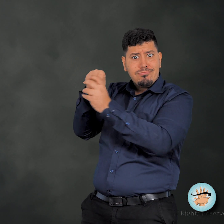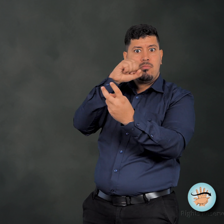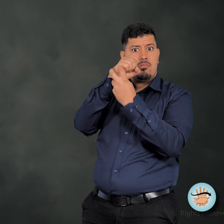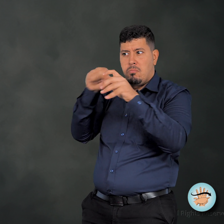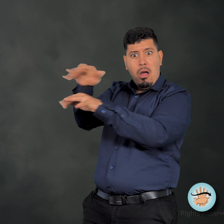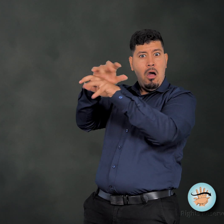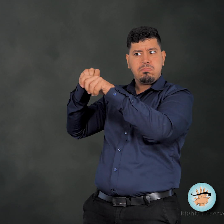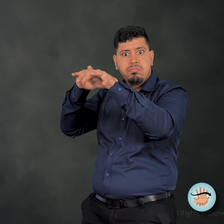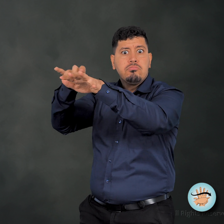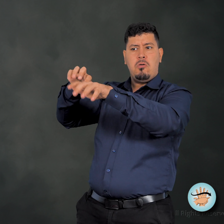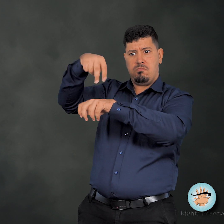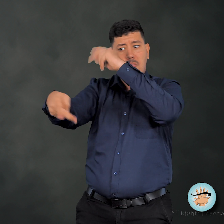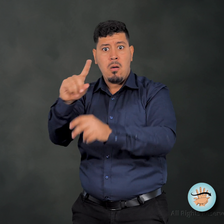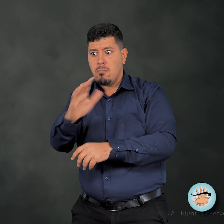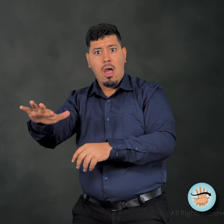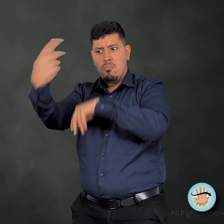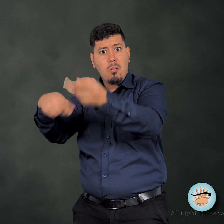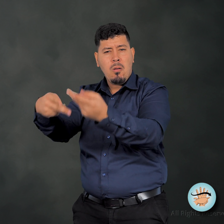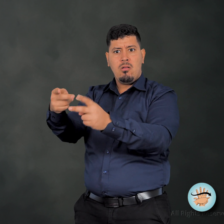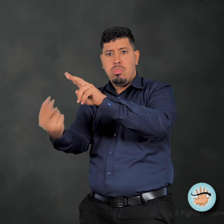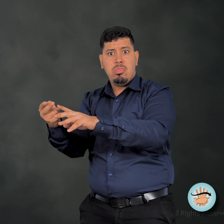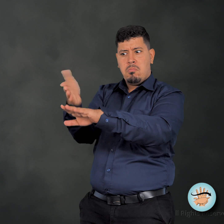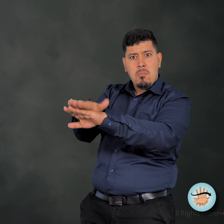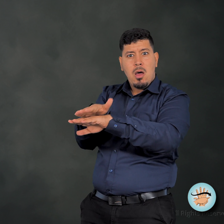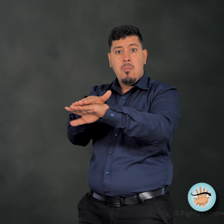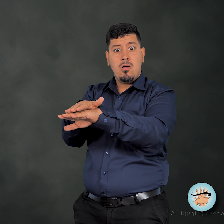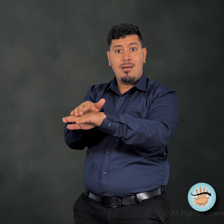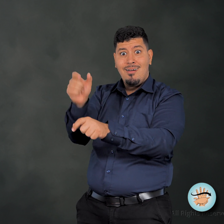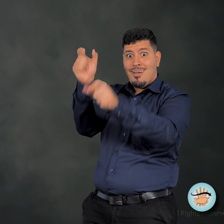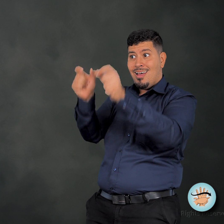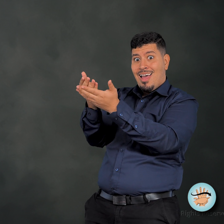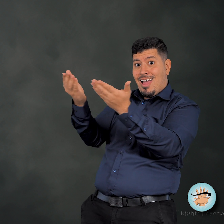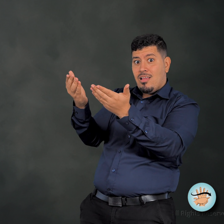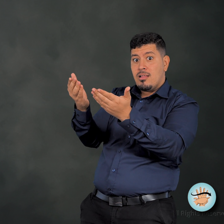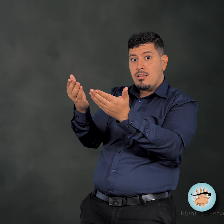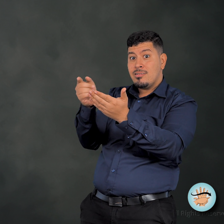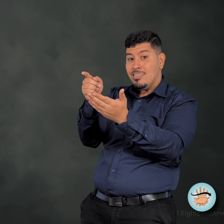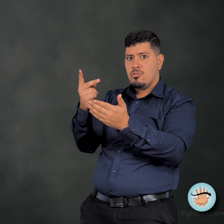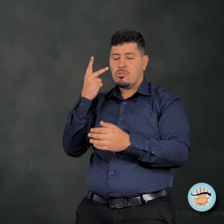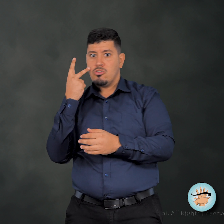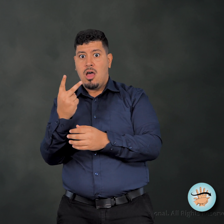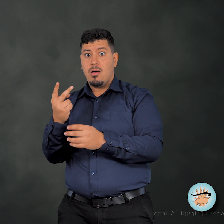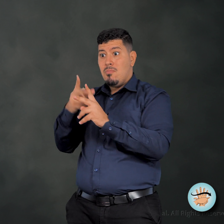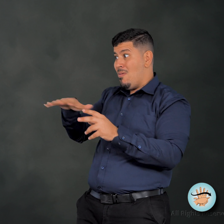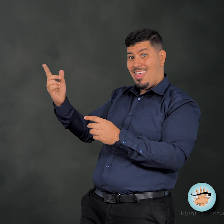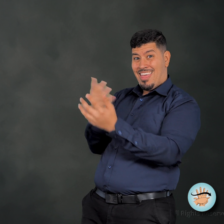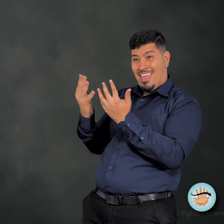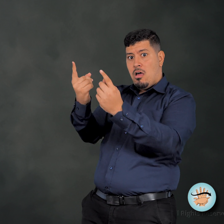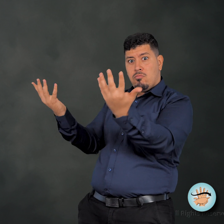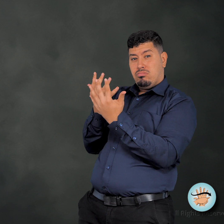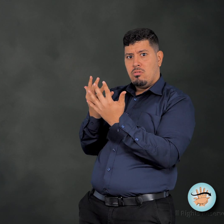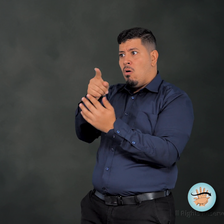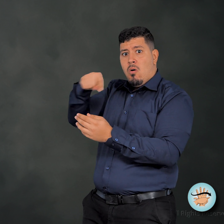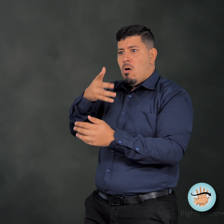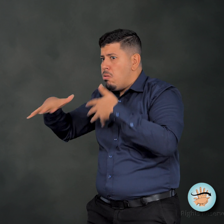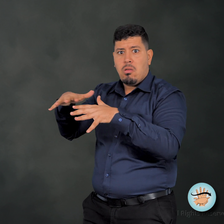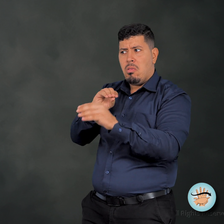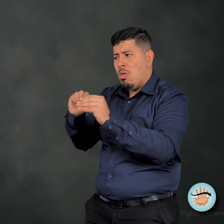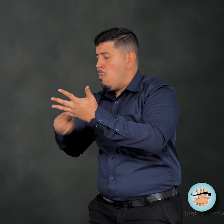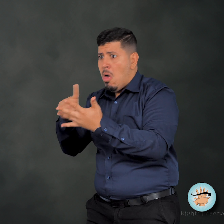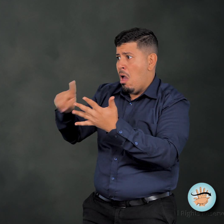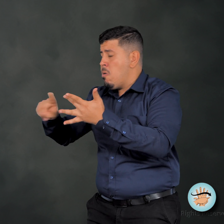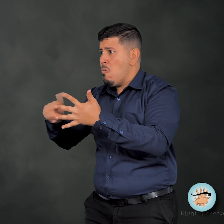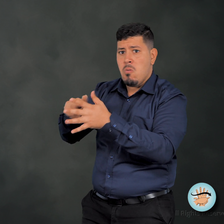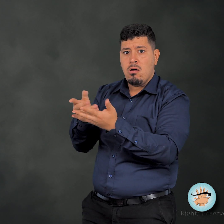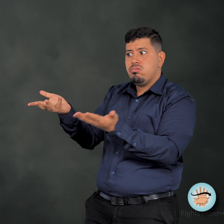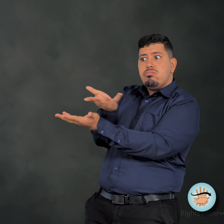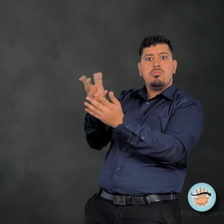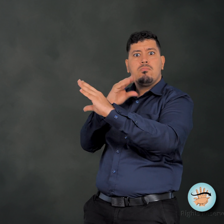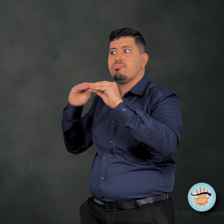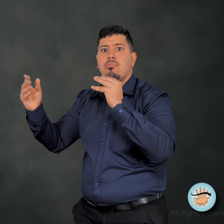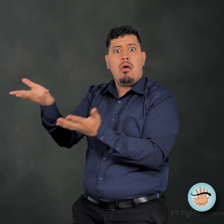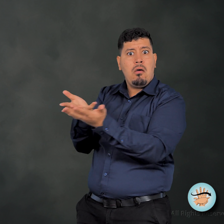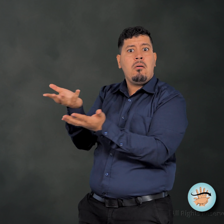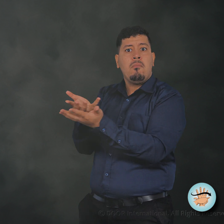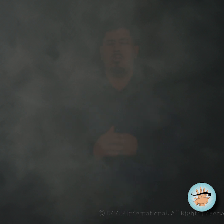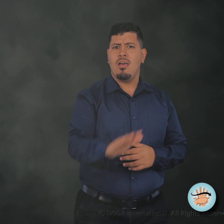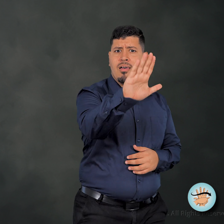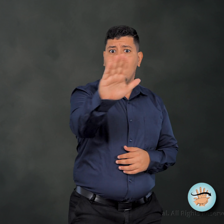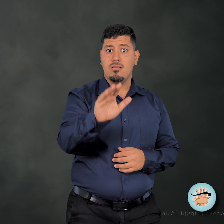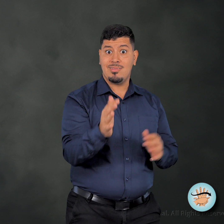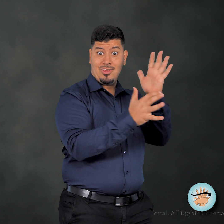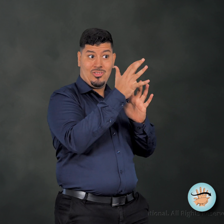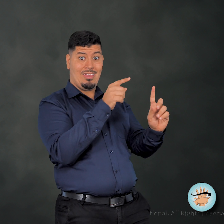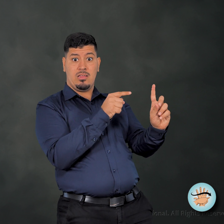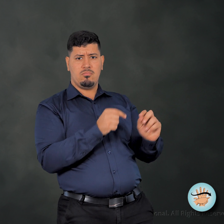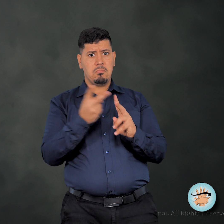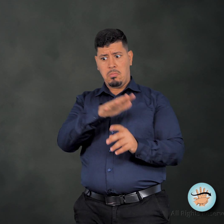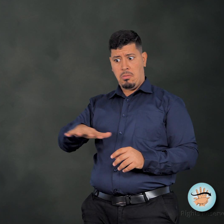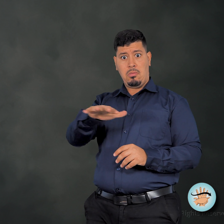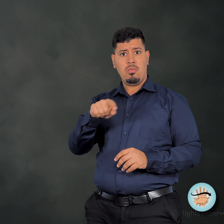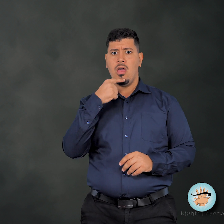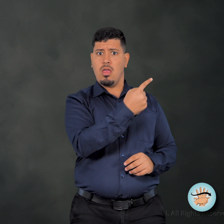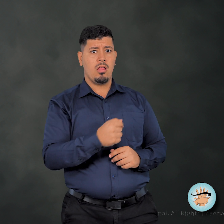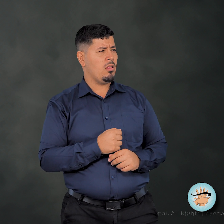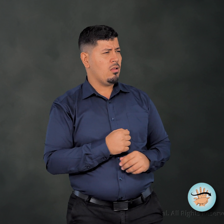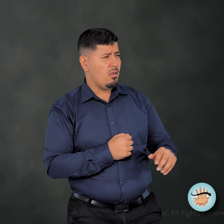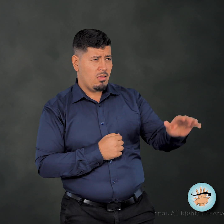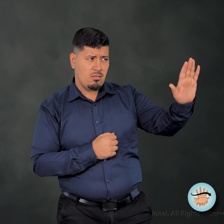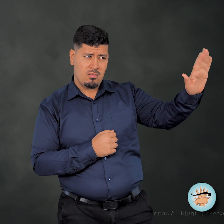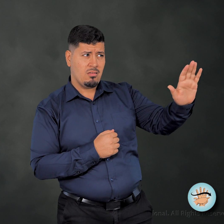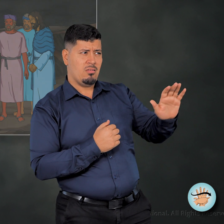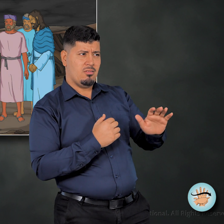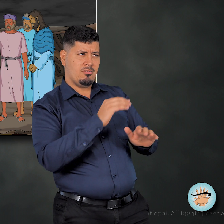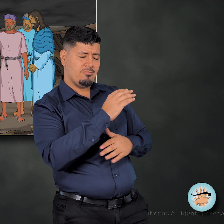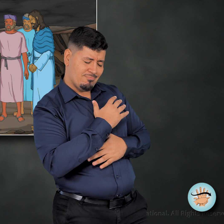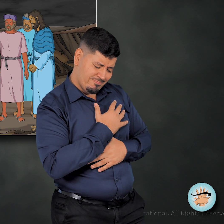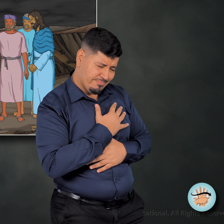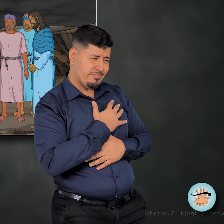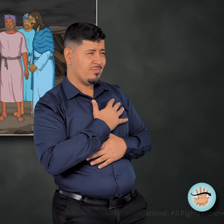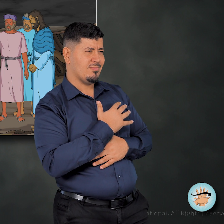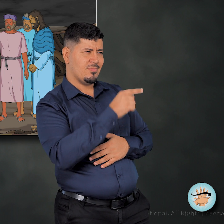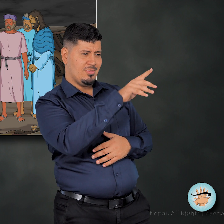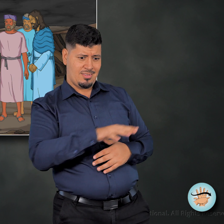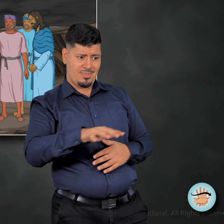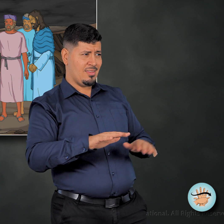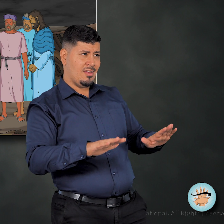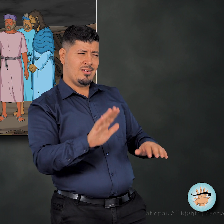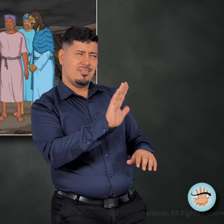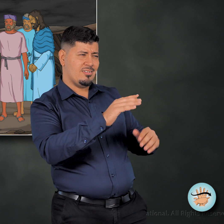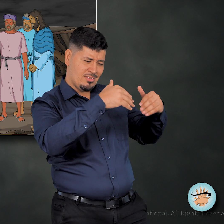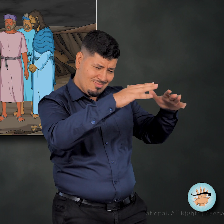Those who had seen it described what had happened to the demon-possessed man and also to the pigs.